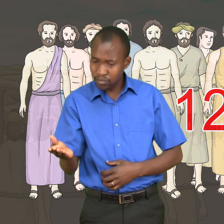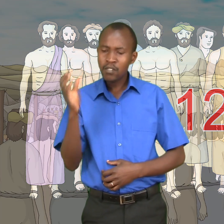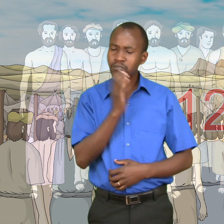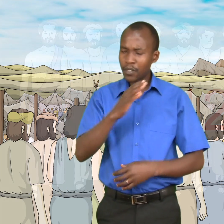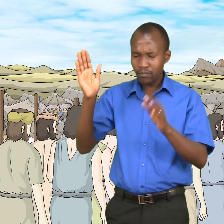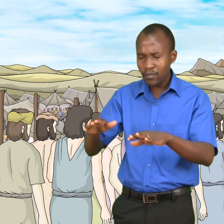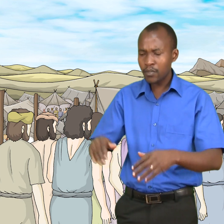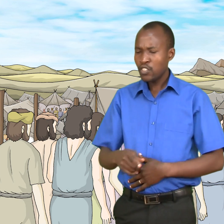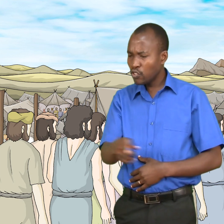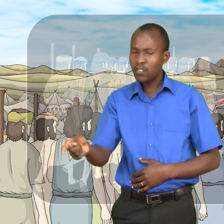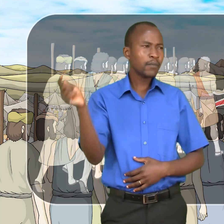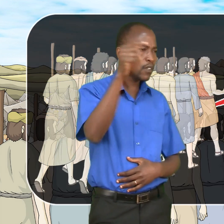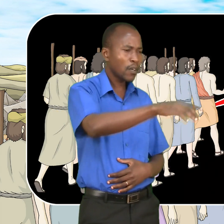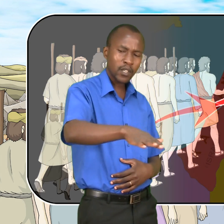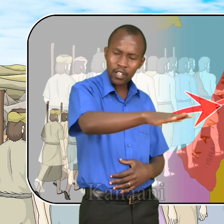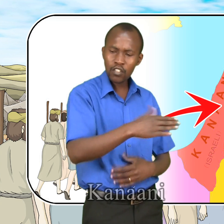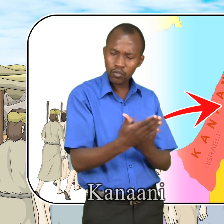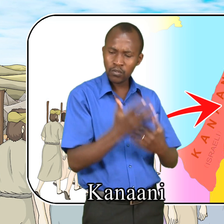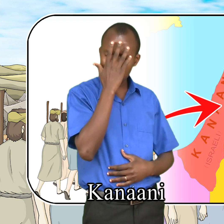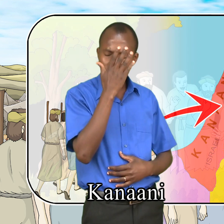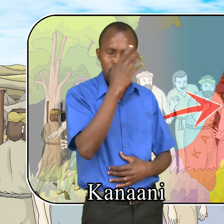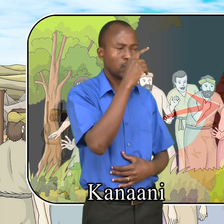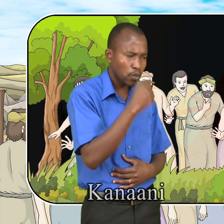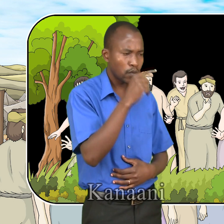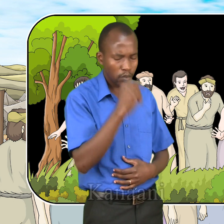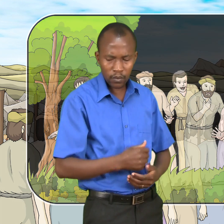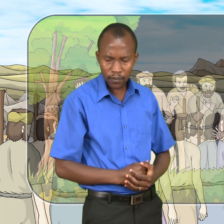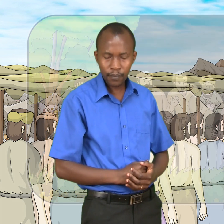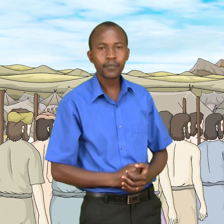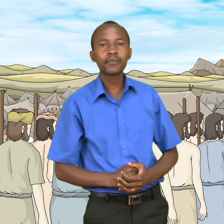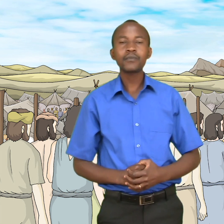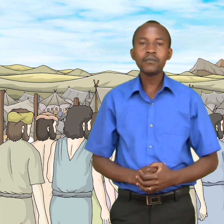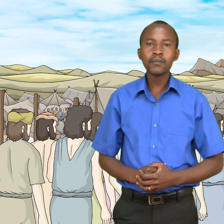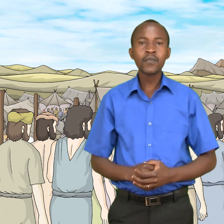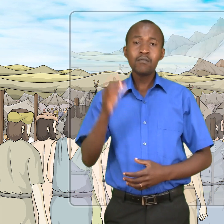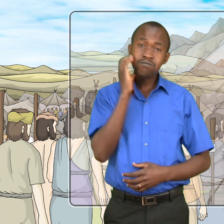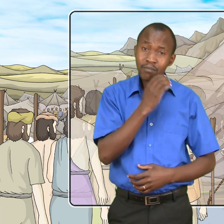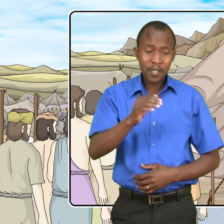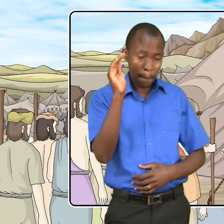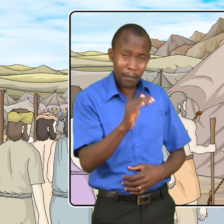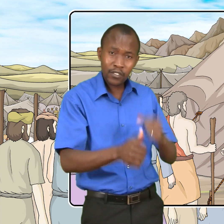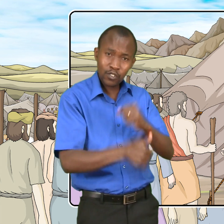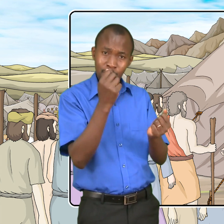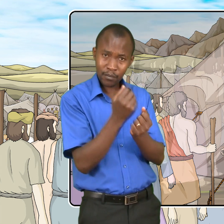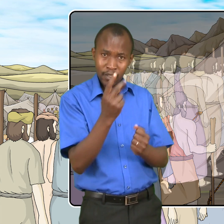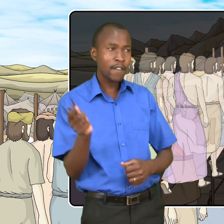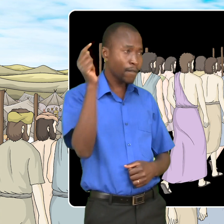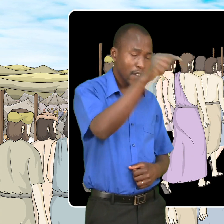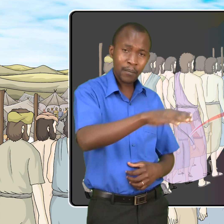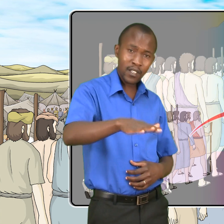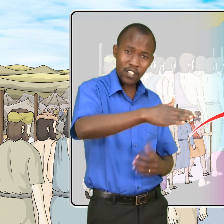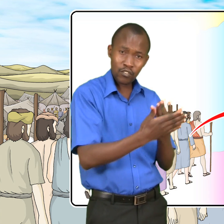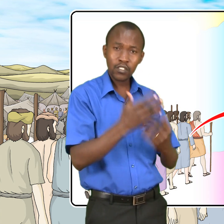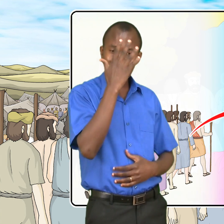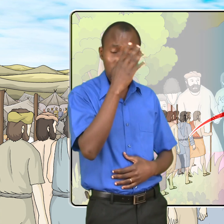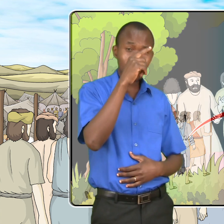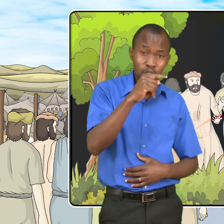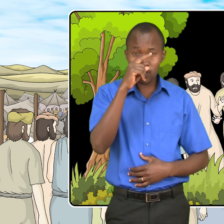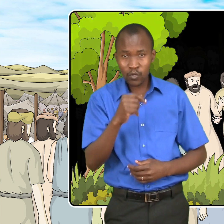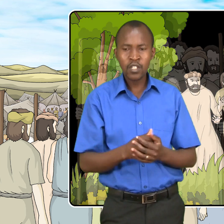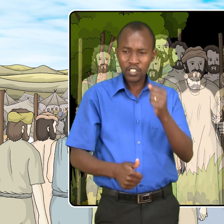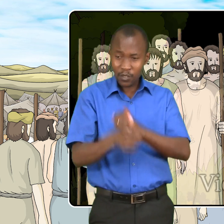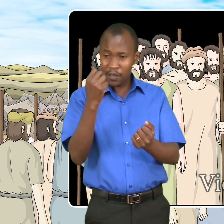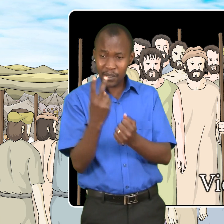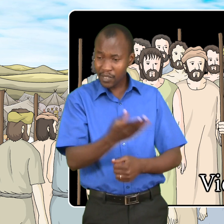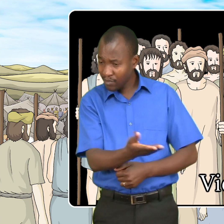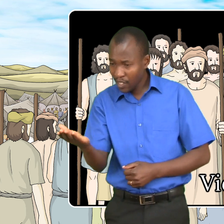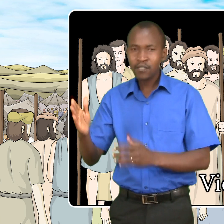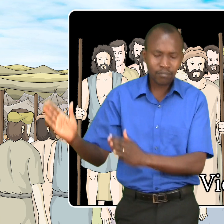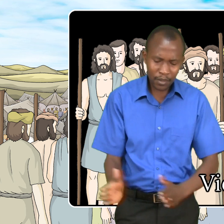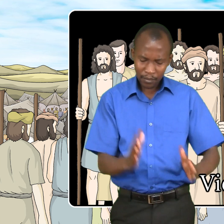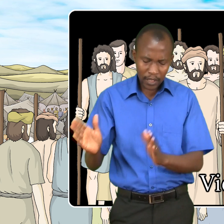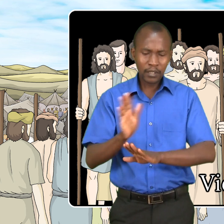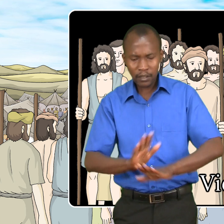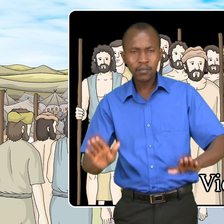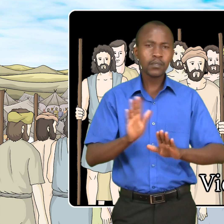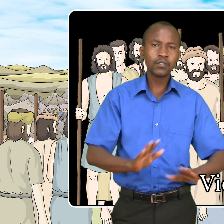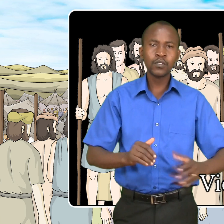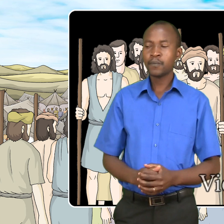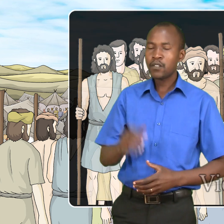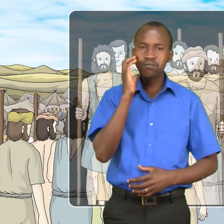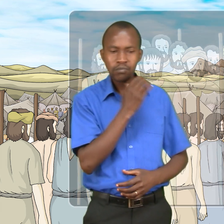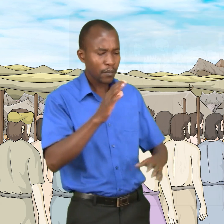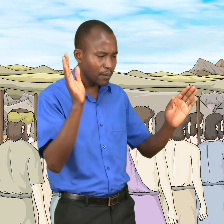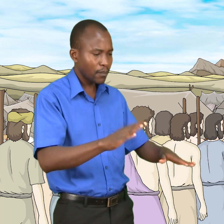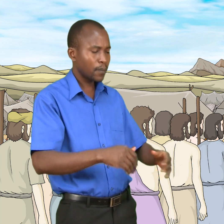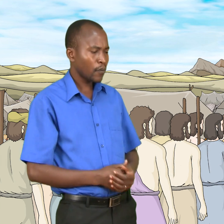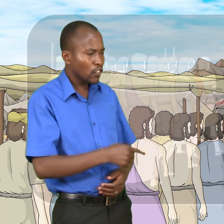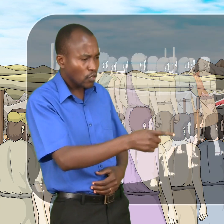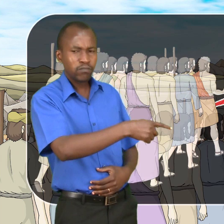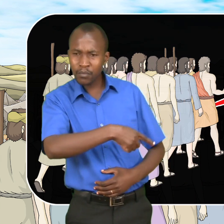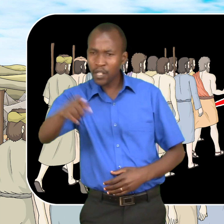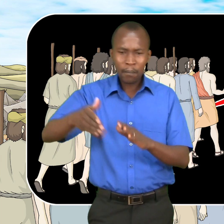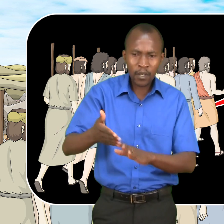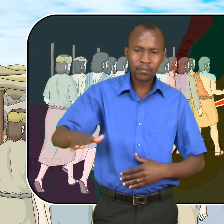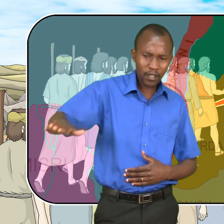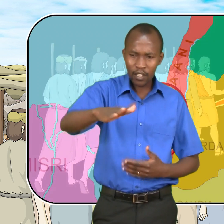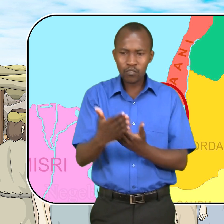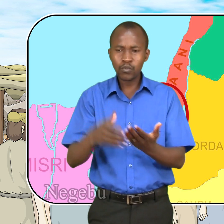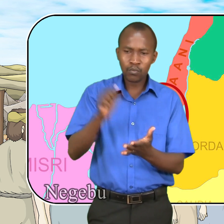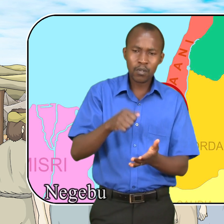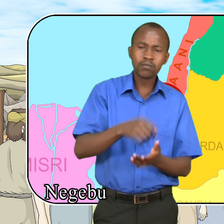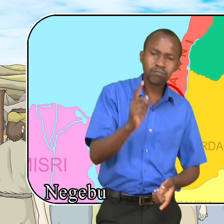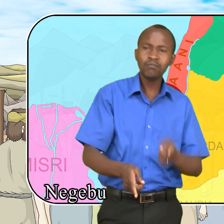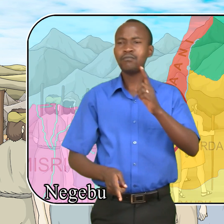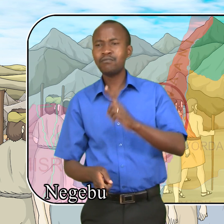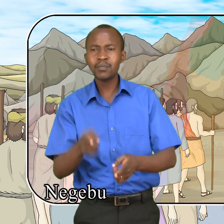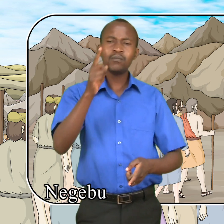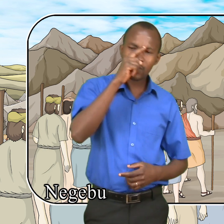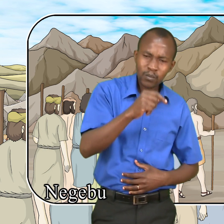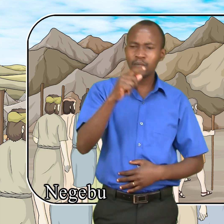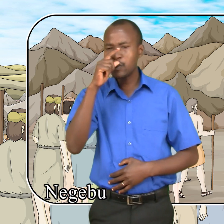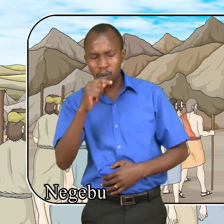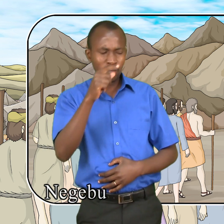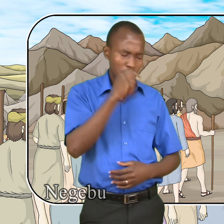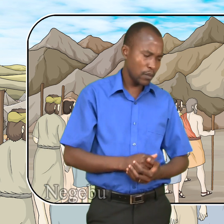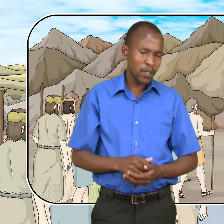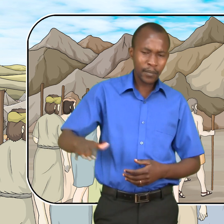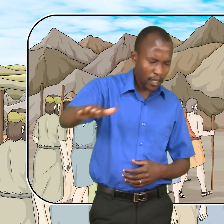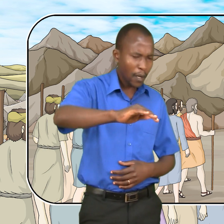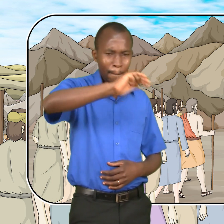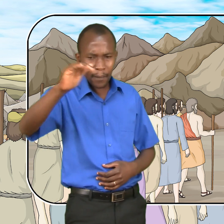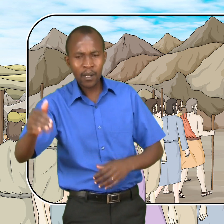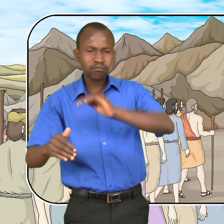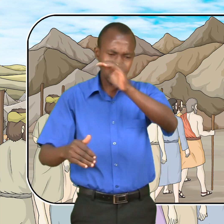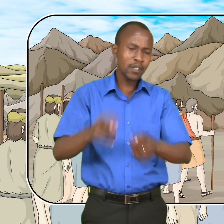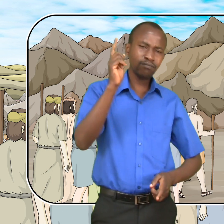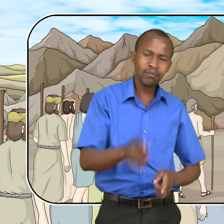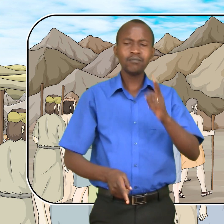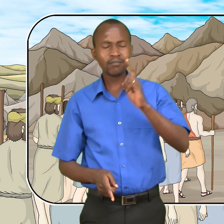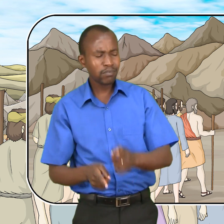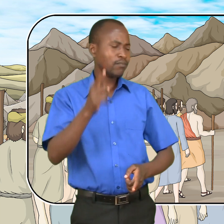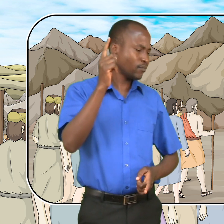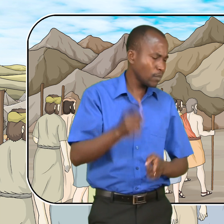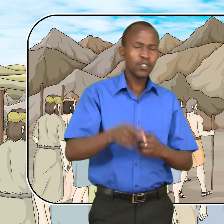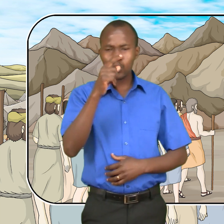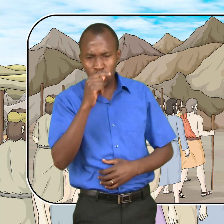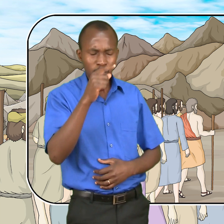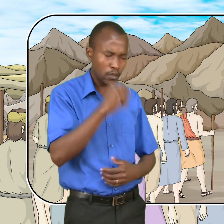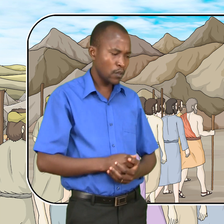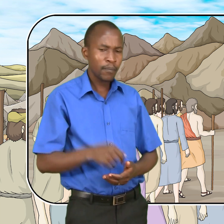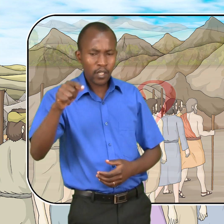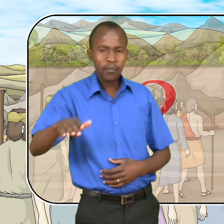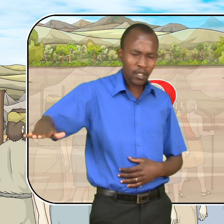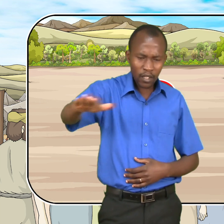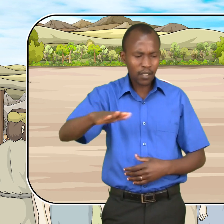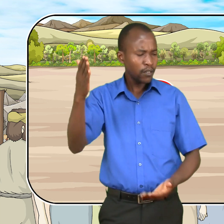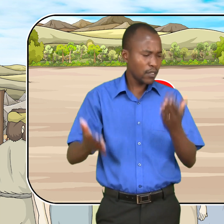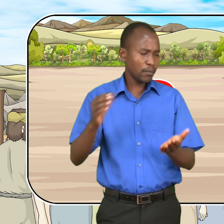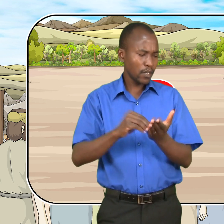When Moses sent them to spy out the land of Canaan, he told them, “Go up through the Negev and into the hill country.